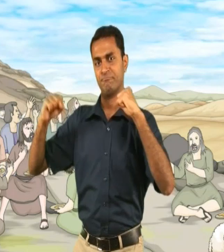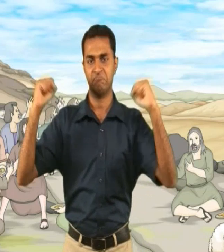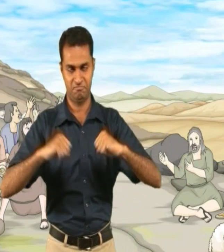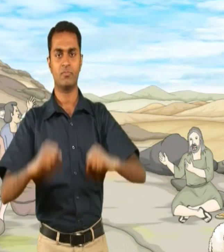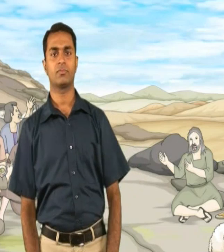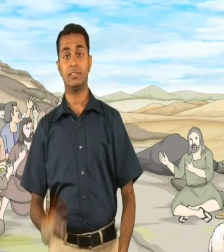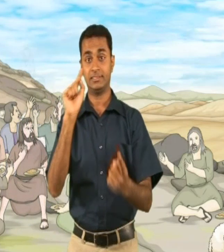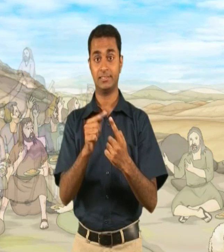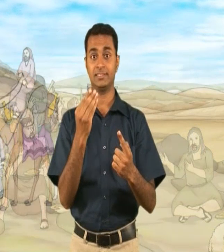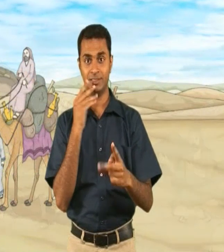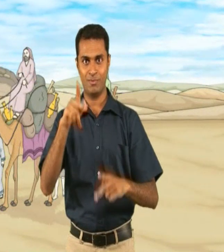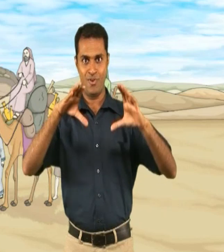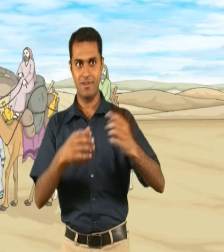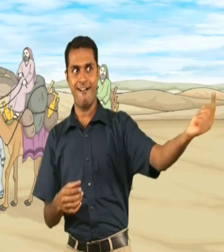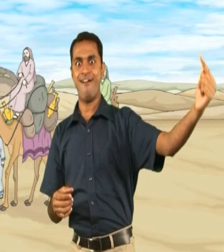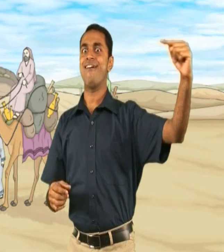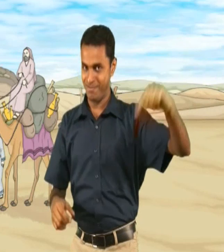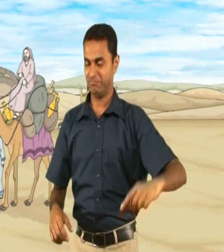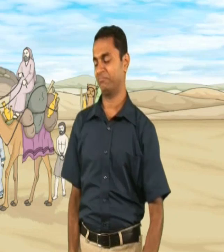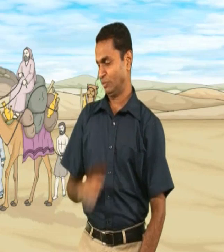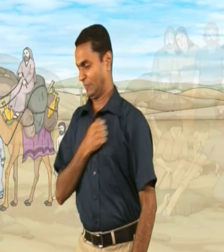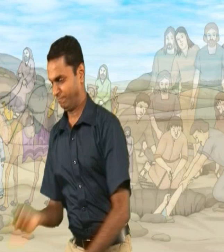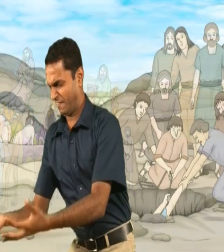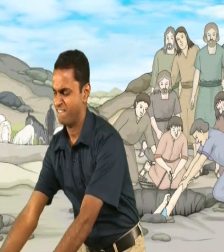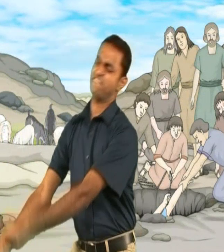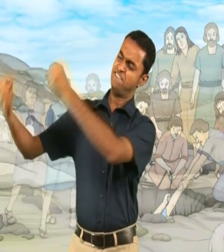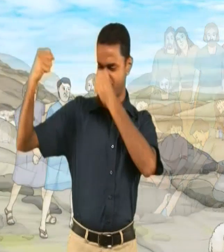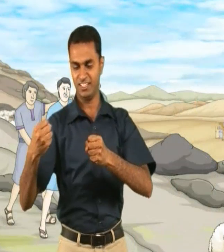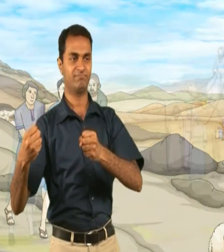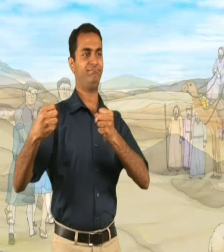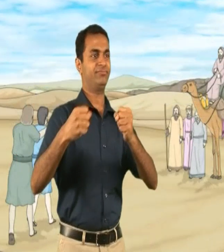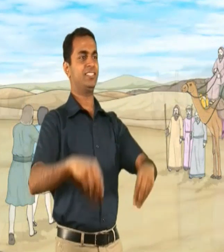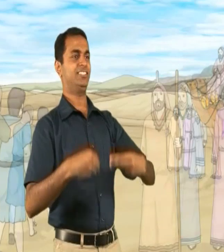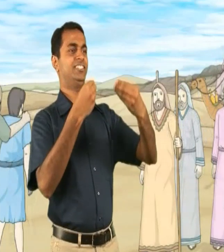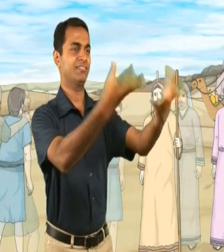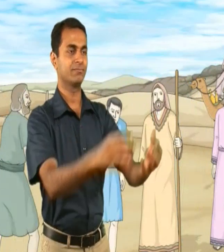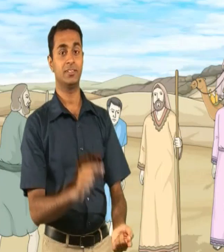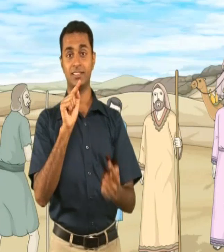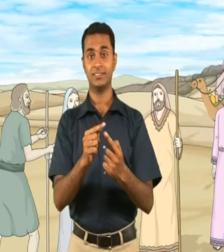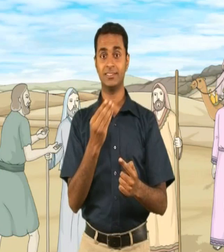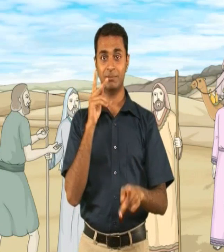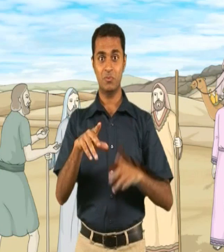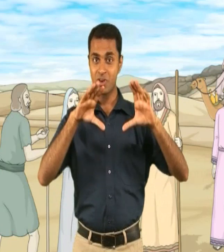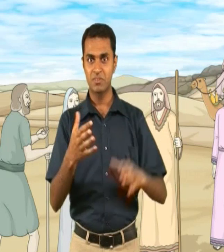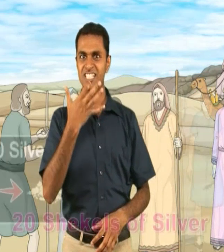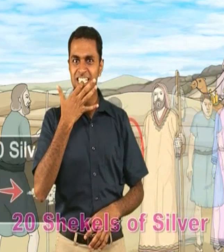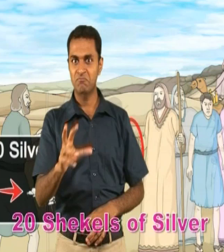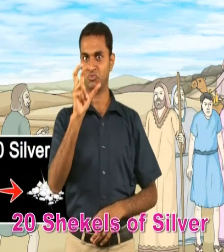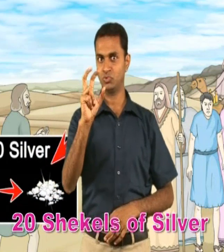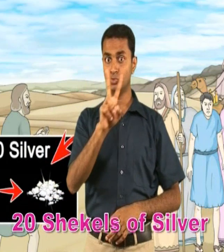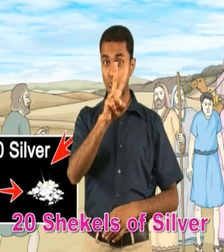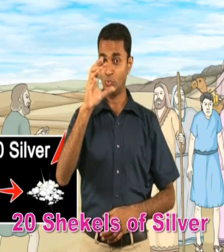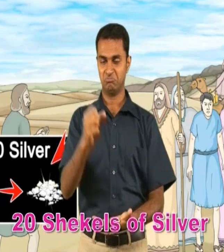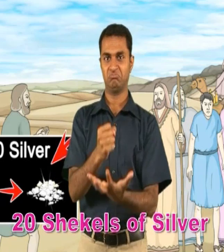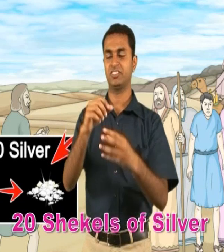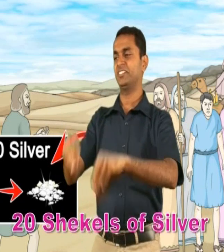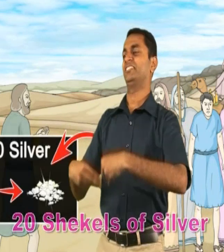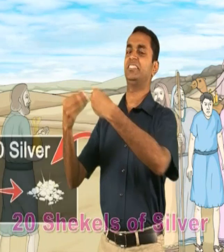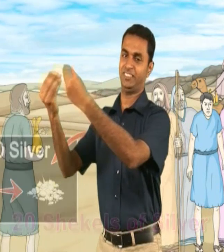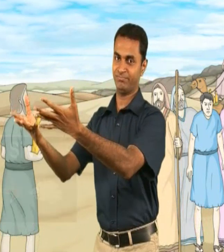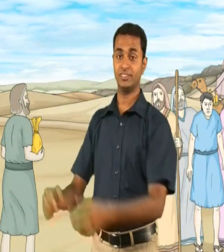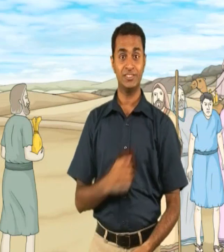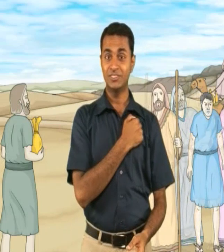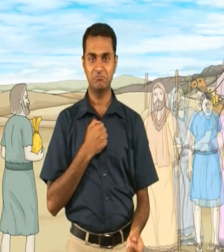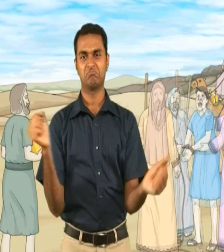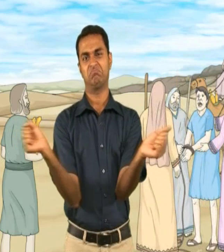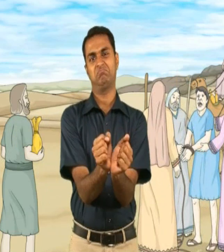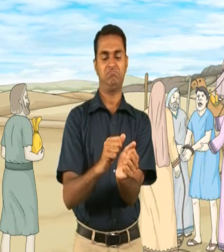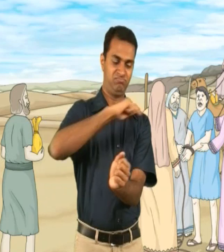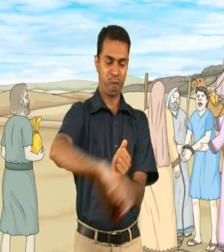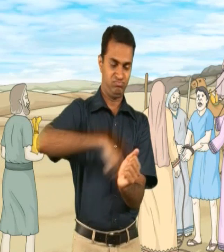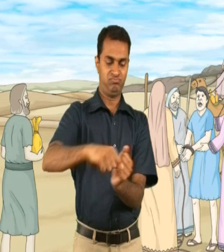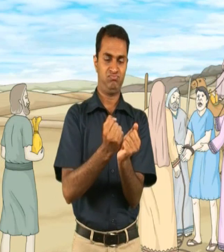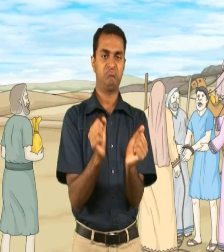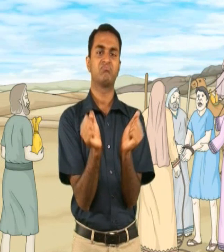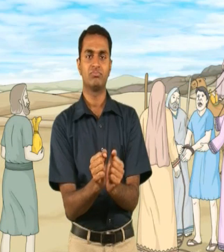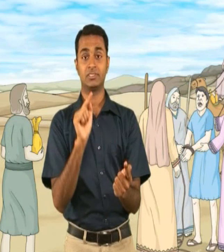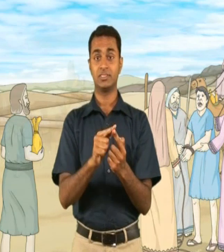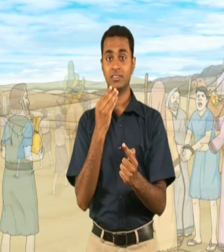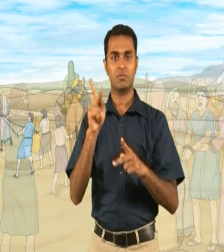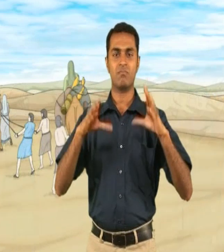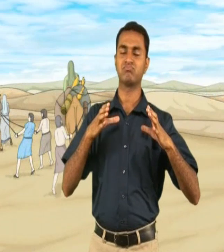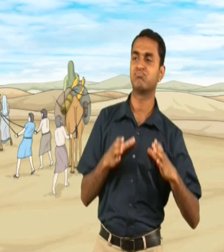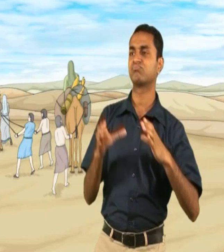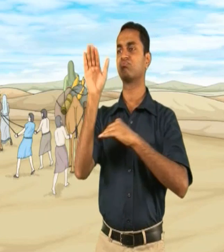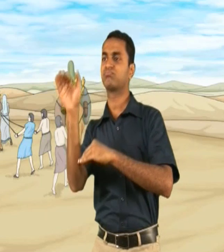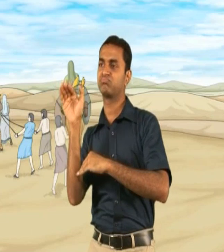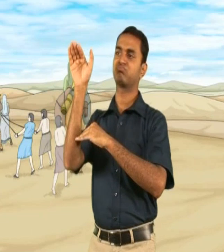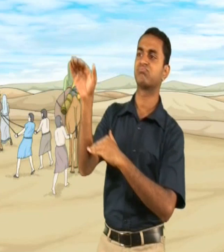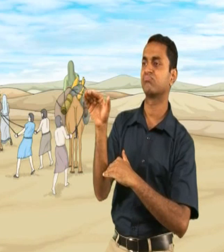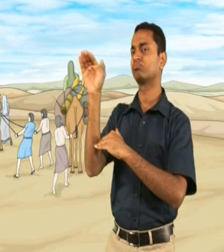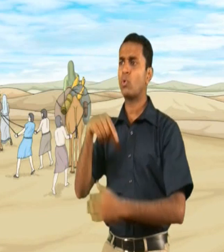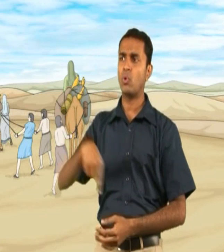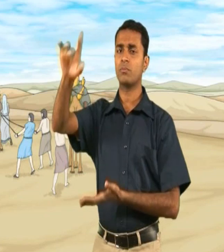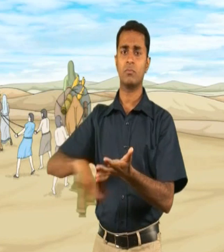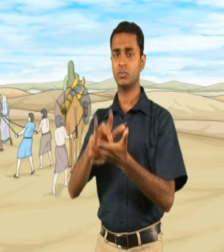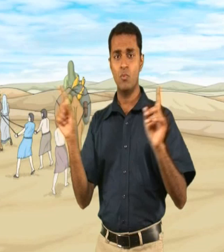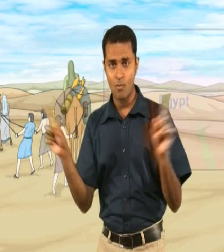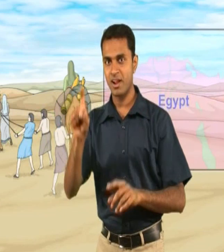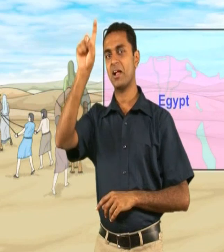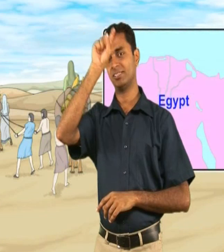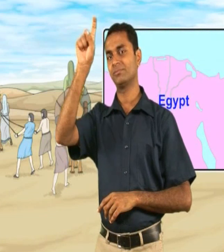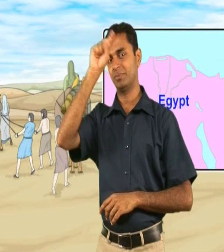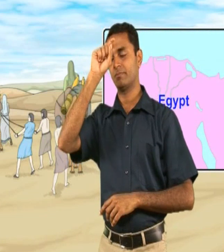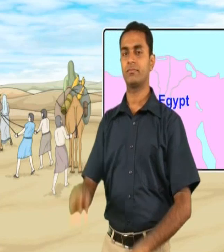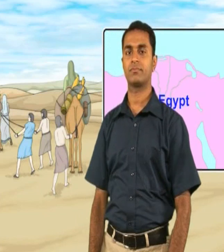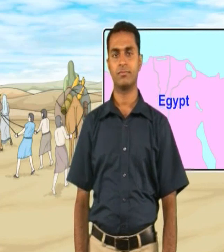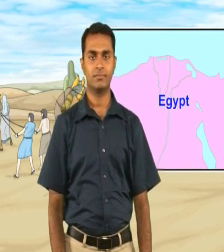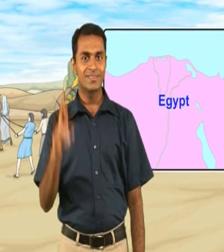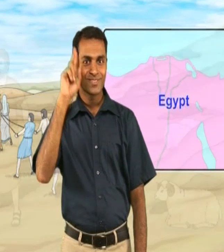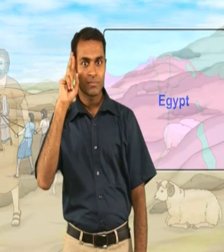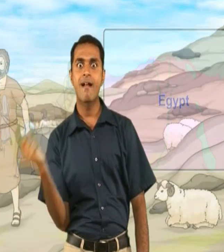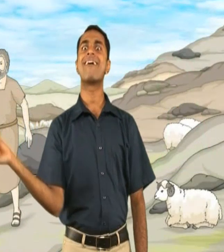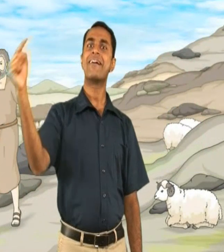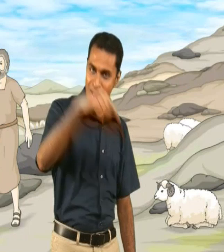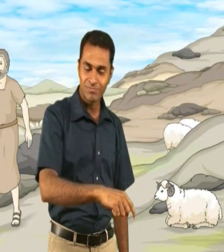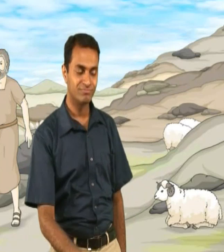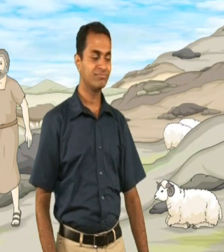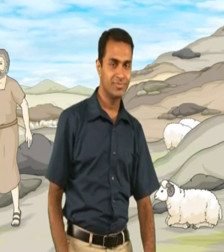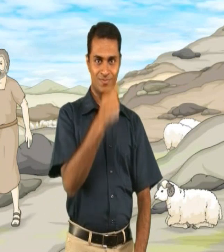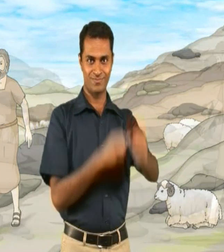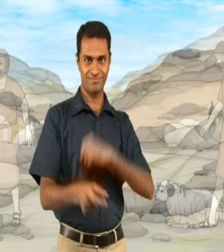So when the Midianite traders passed by, his brothers pulled Joseph out of the pit and sold him for twenty shekels of silver to the Ishmaelites, who took him to Egypt.